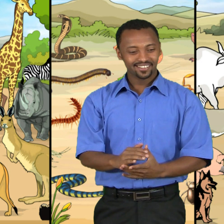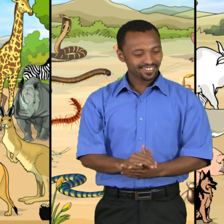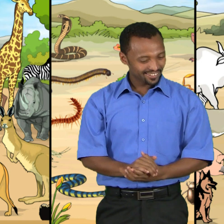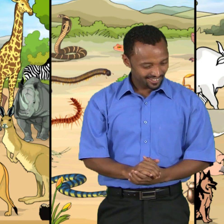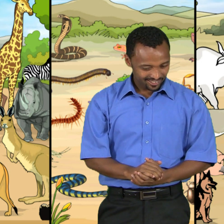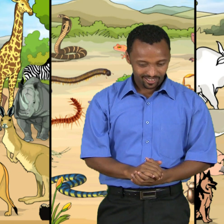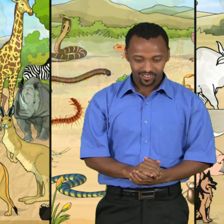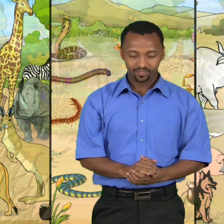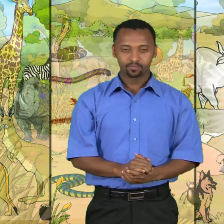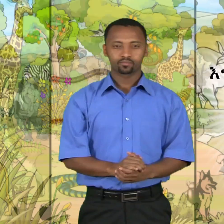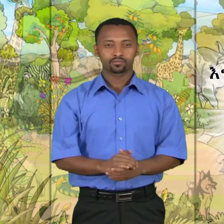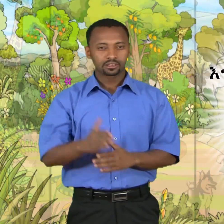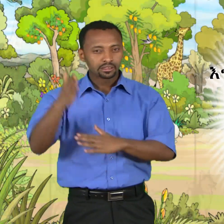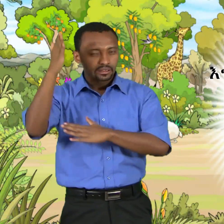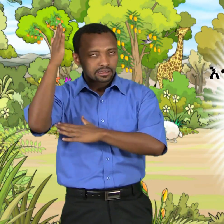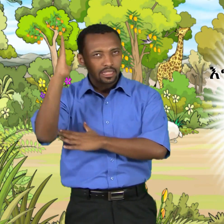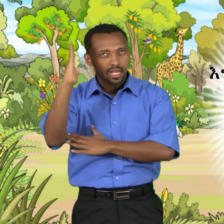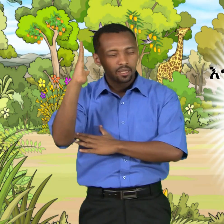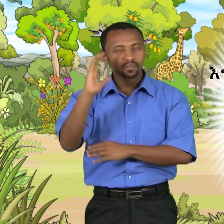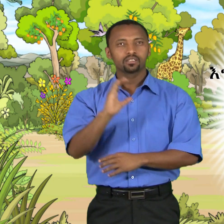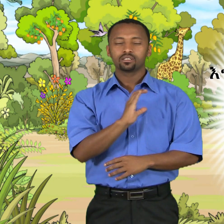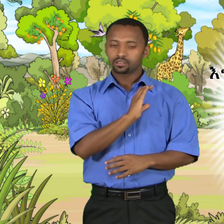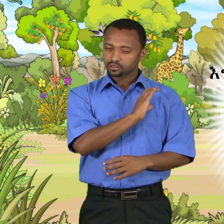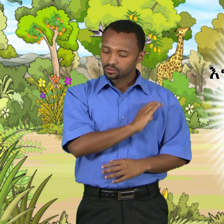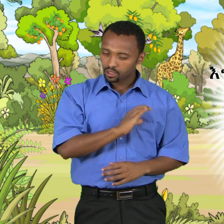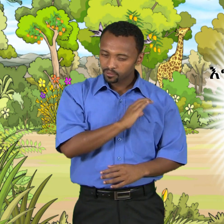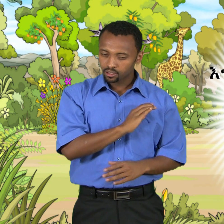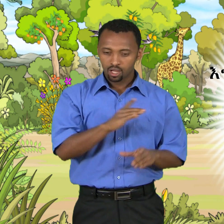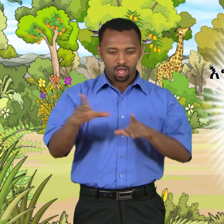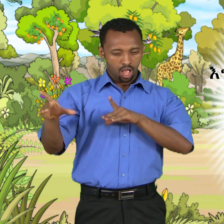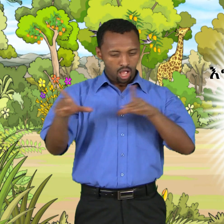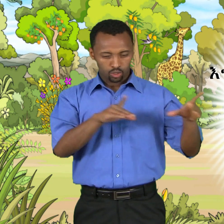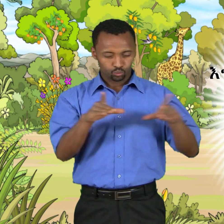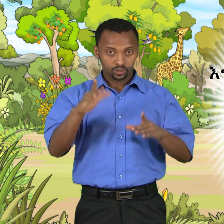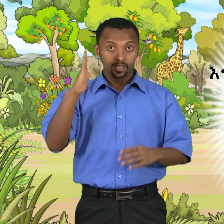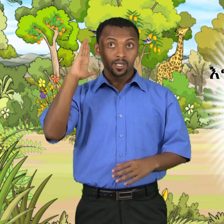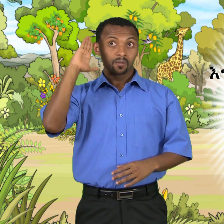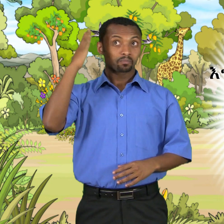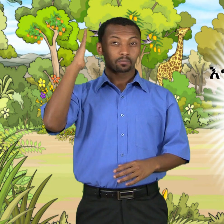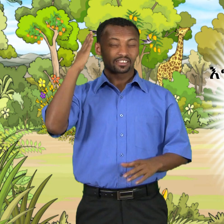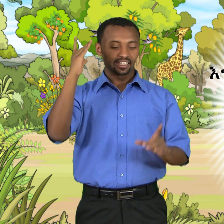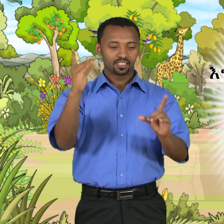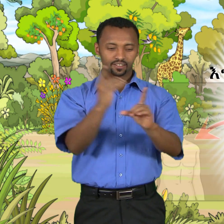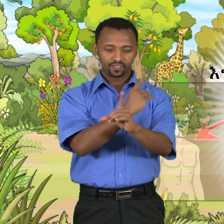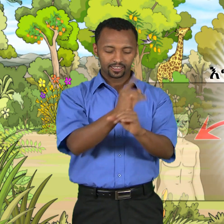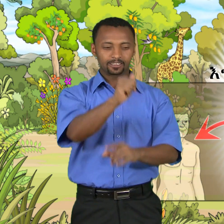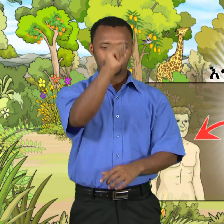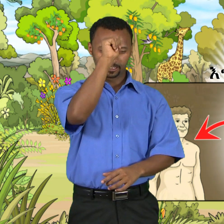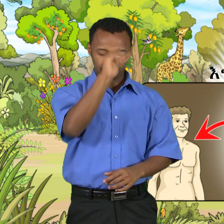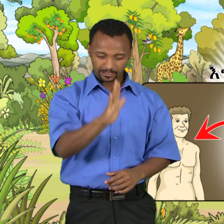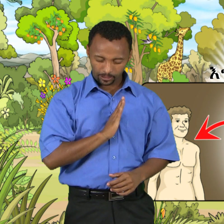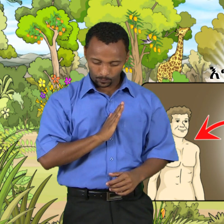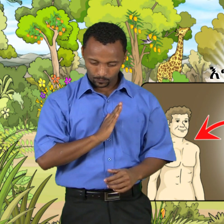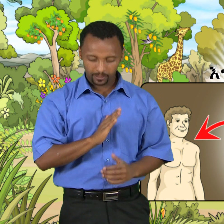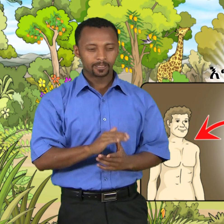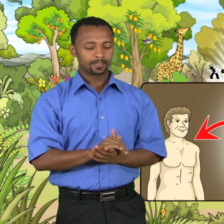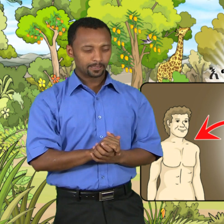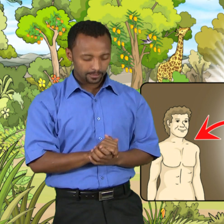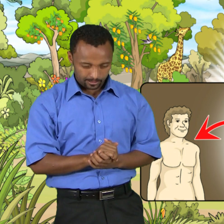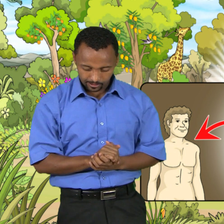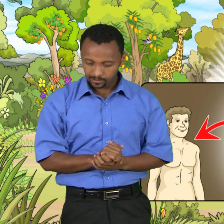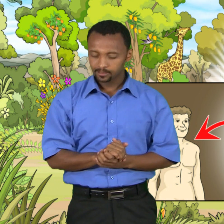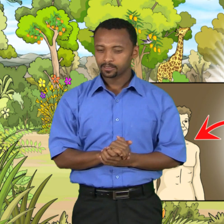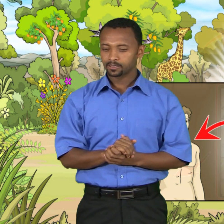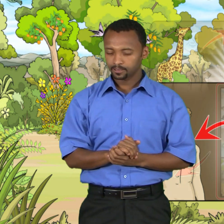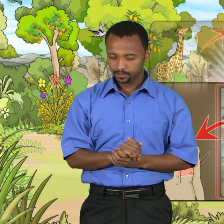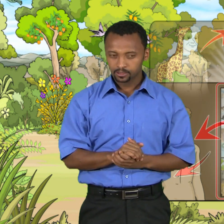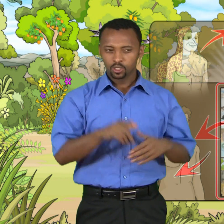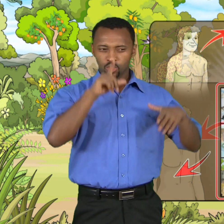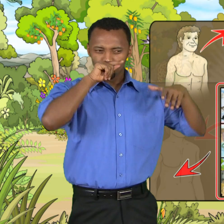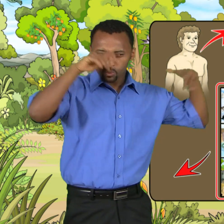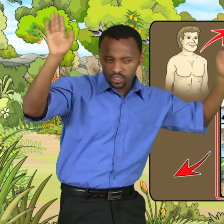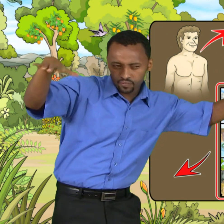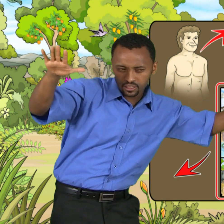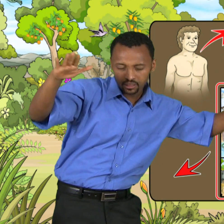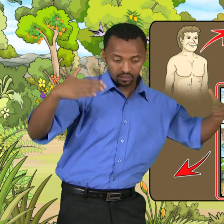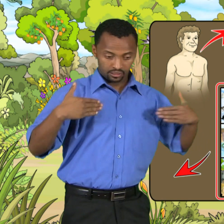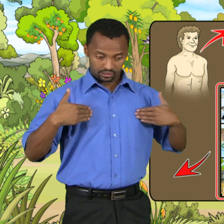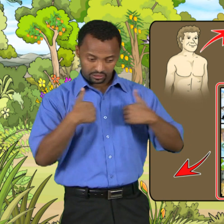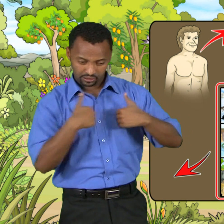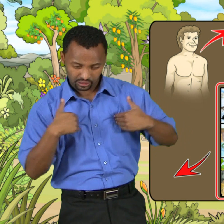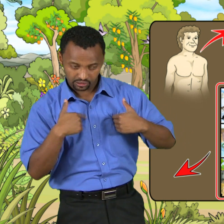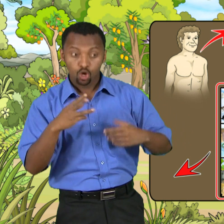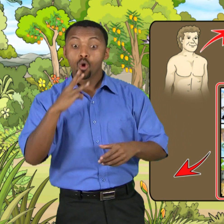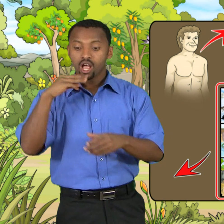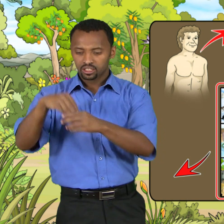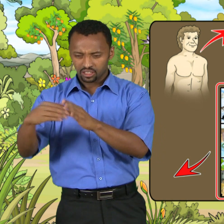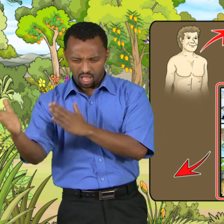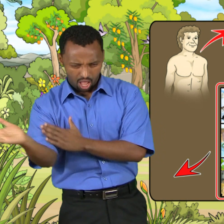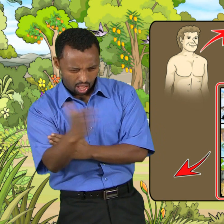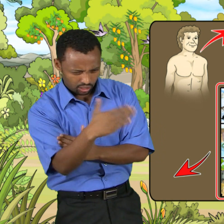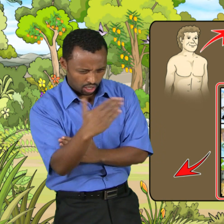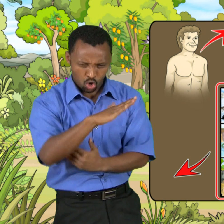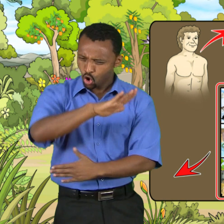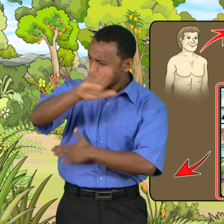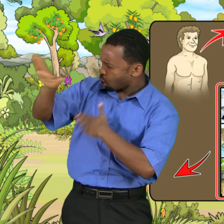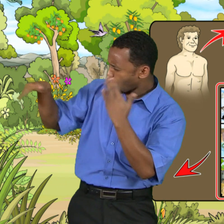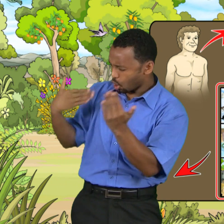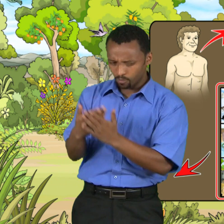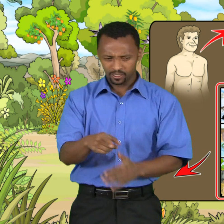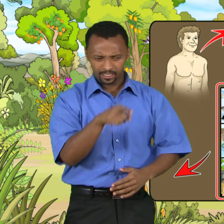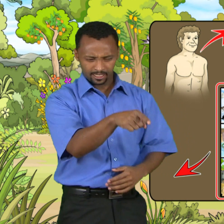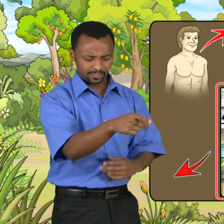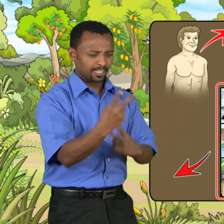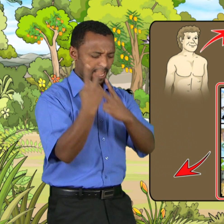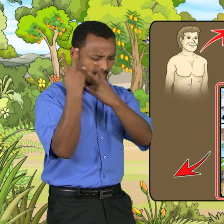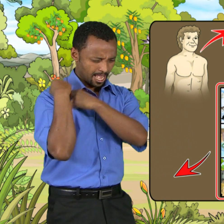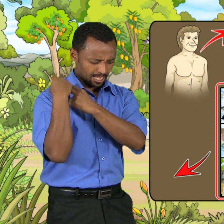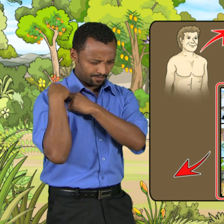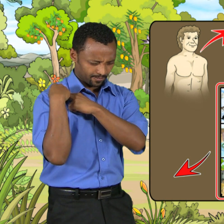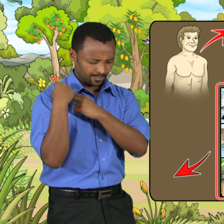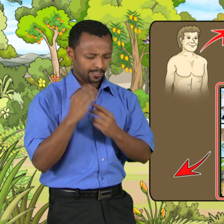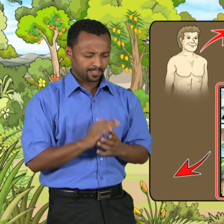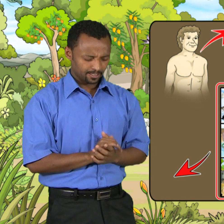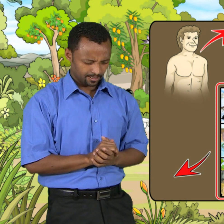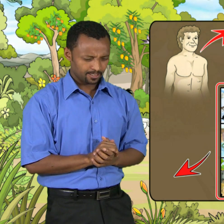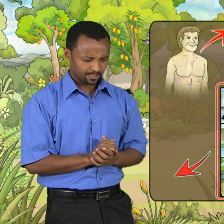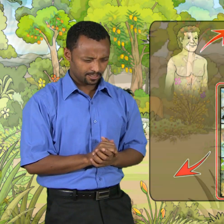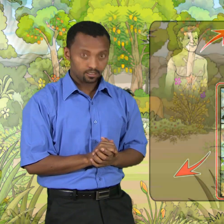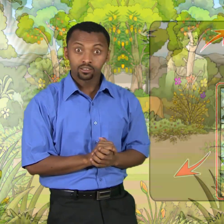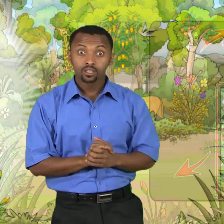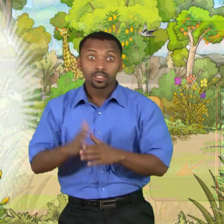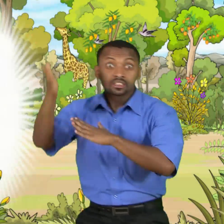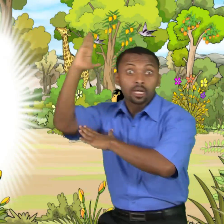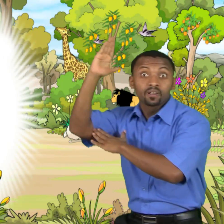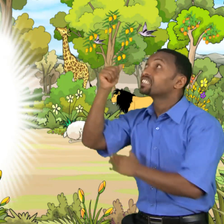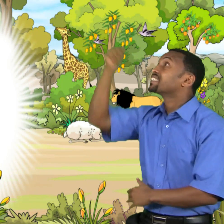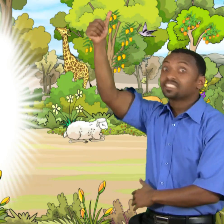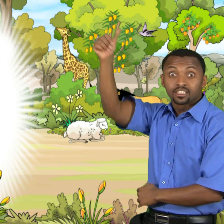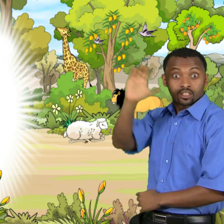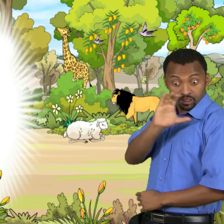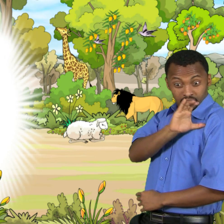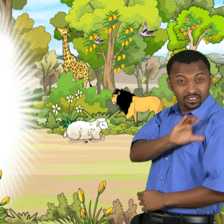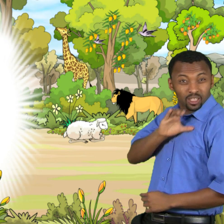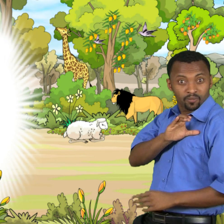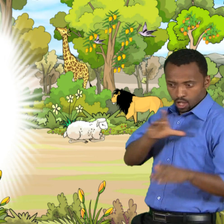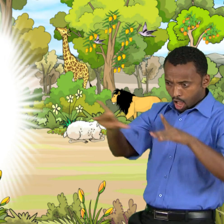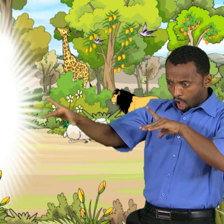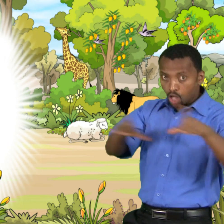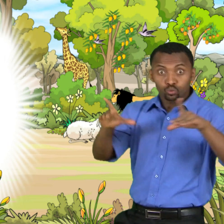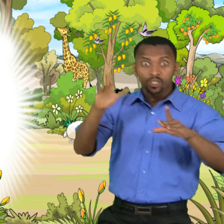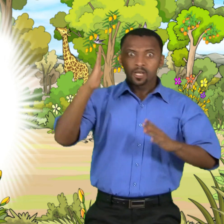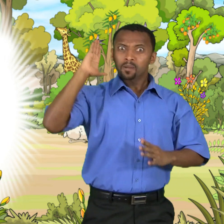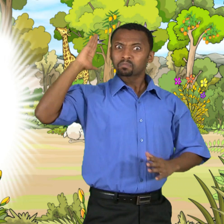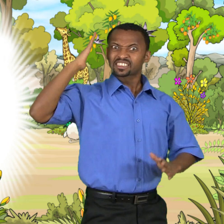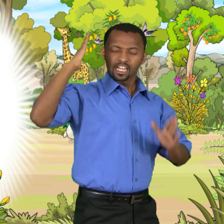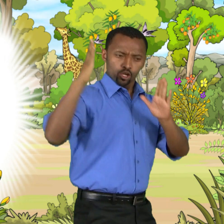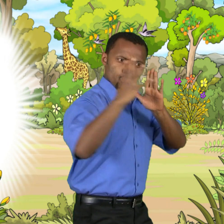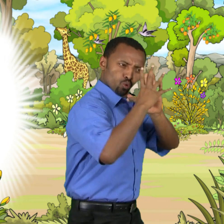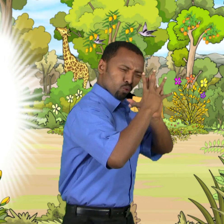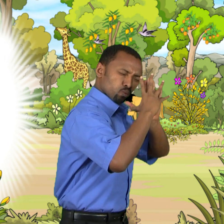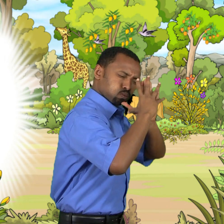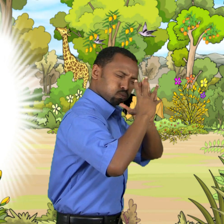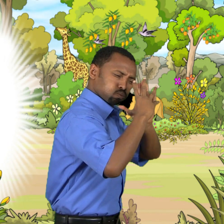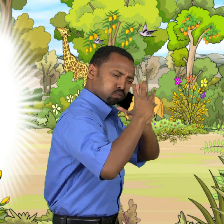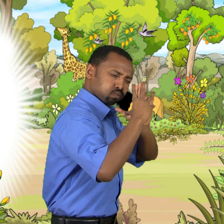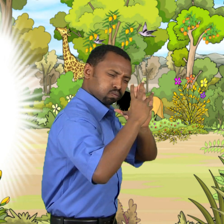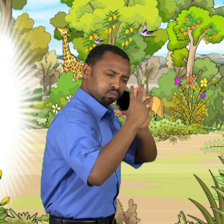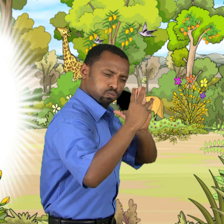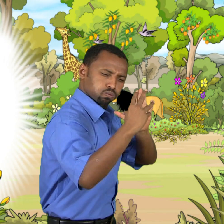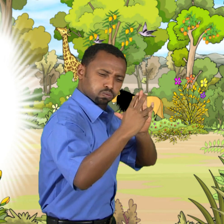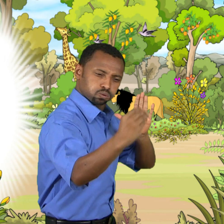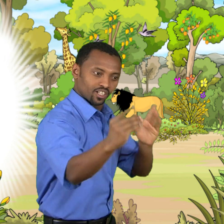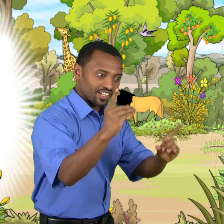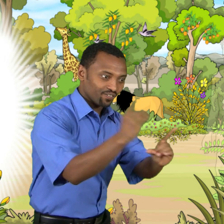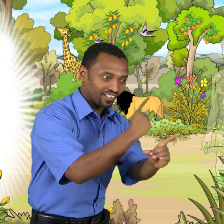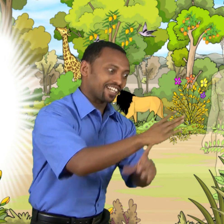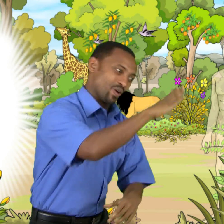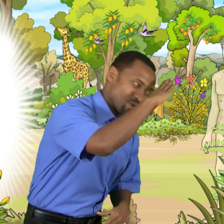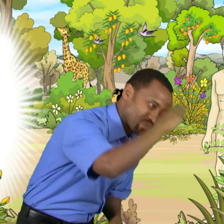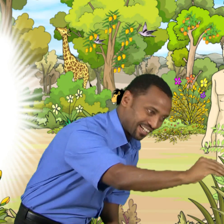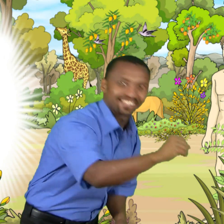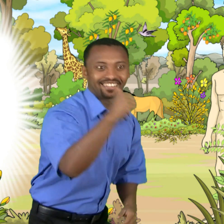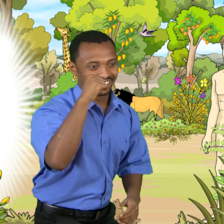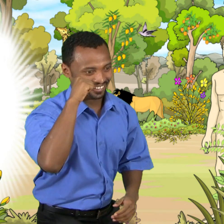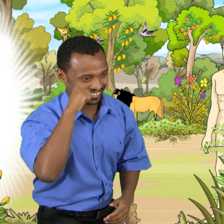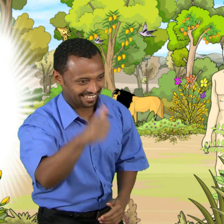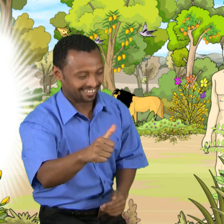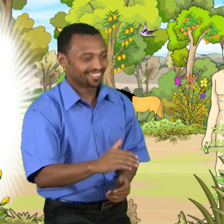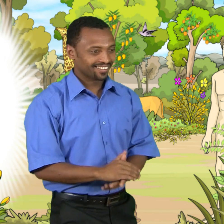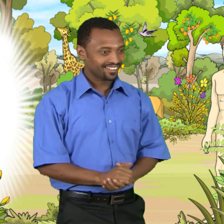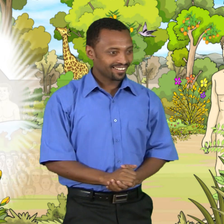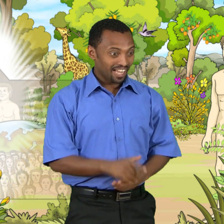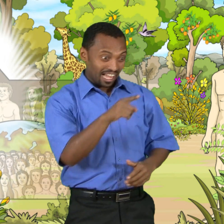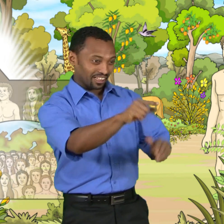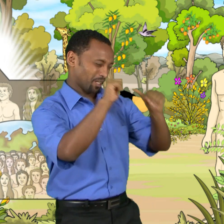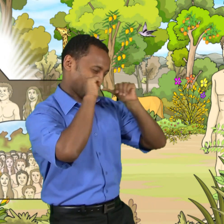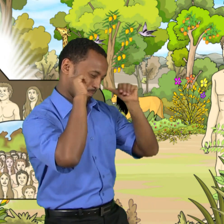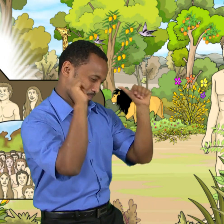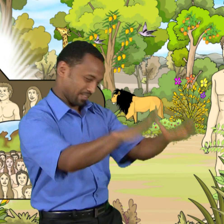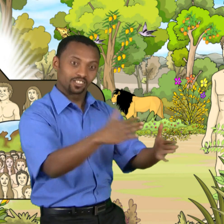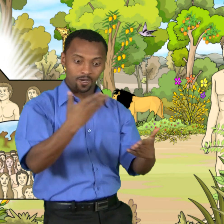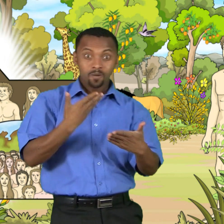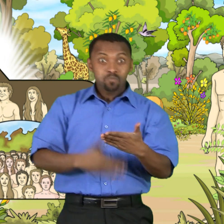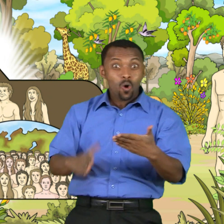Then God said, “Let Us make man in Our image, after Our likeness, to rule over the fish of the sea and the birds of the air, over the livestock, and over all the earth itself and every creature that crawls upon it.” So God created man in His own image; in the image of God He created him; male and female He created them.